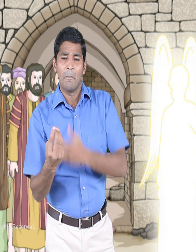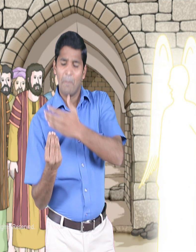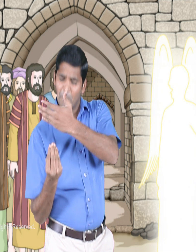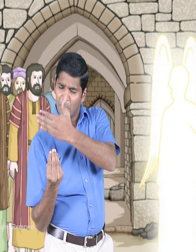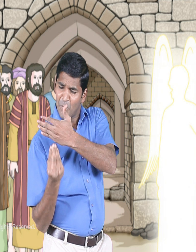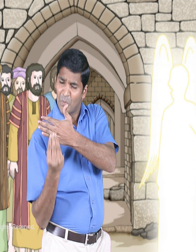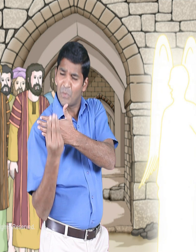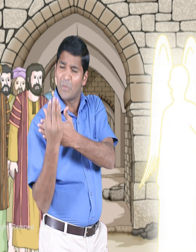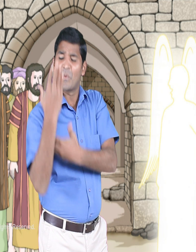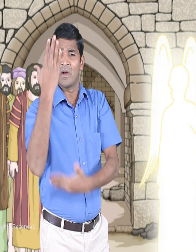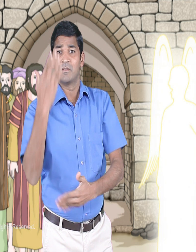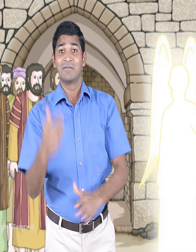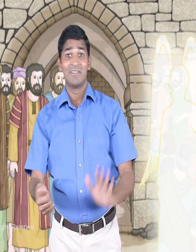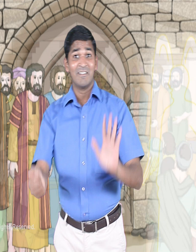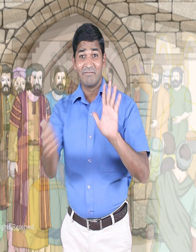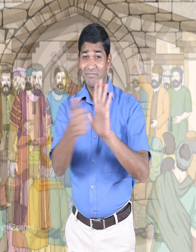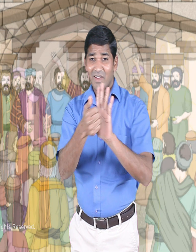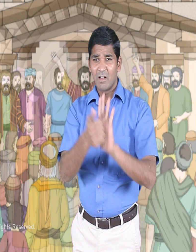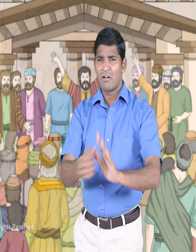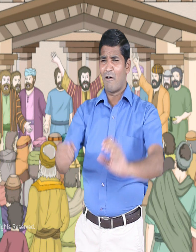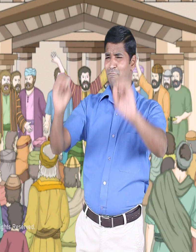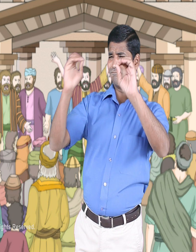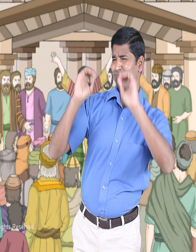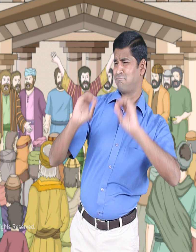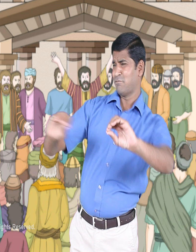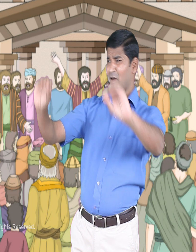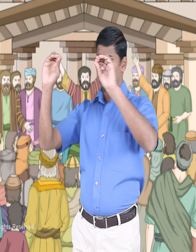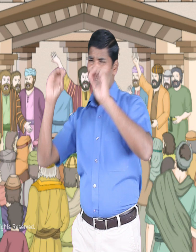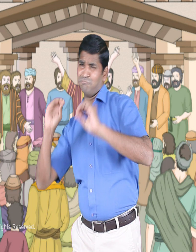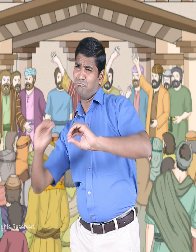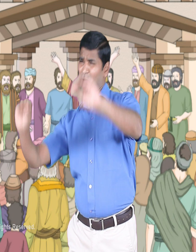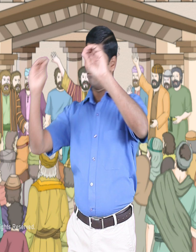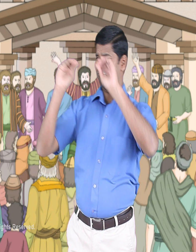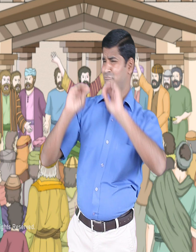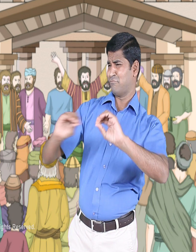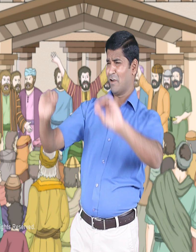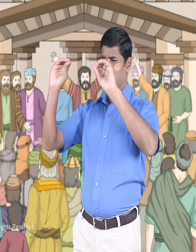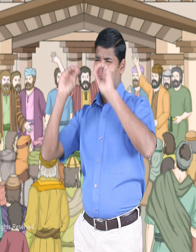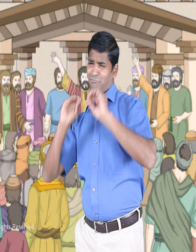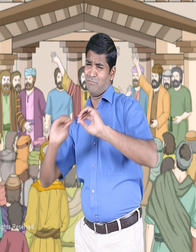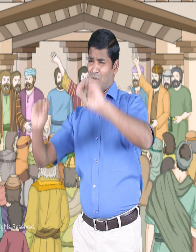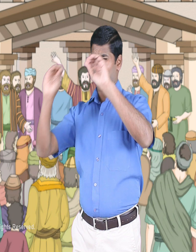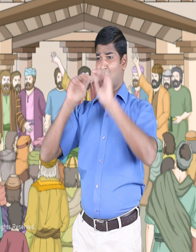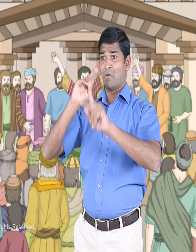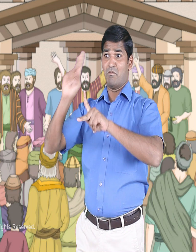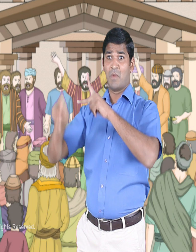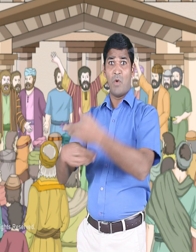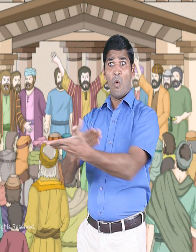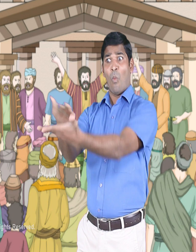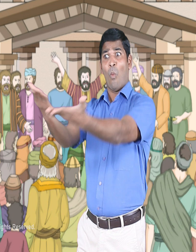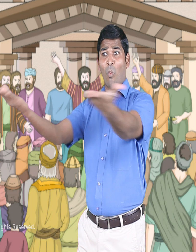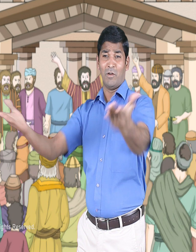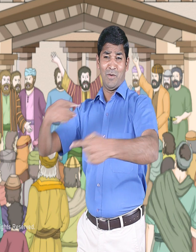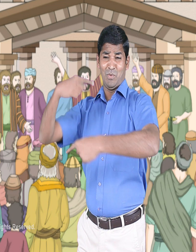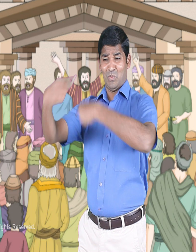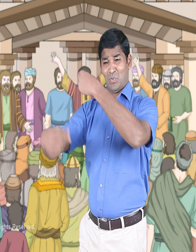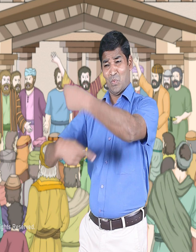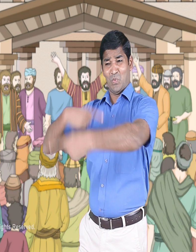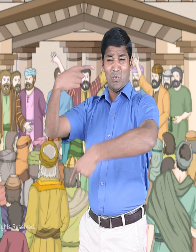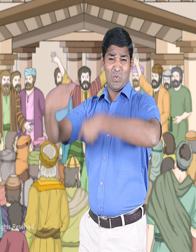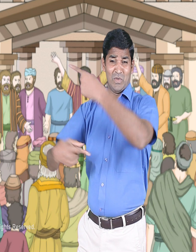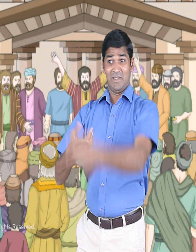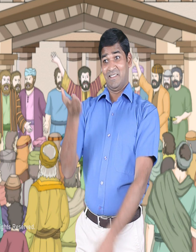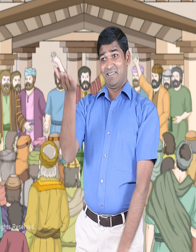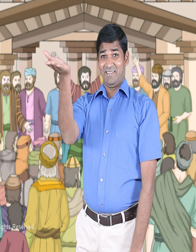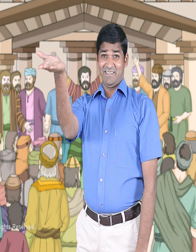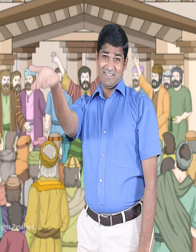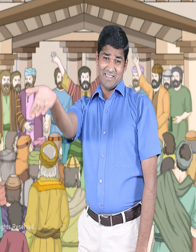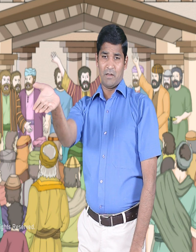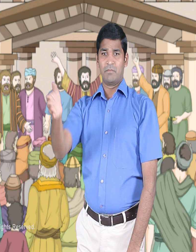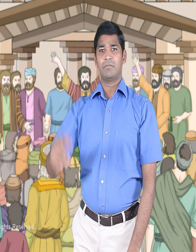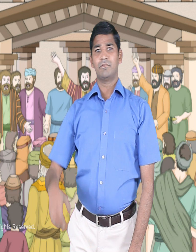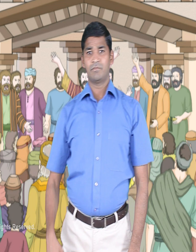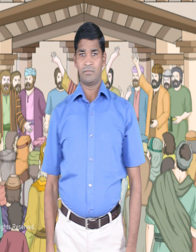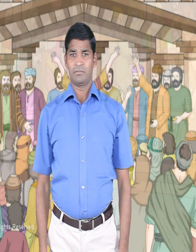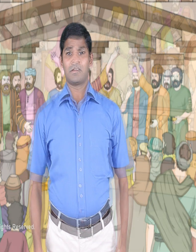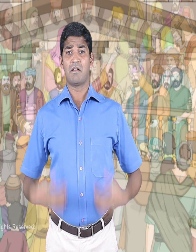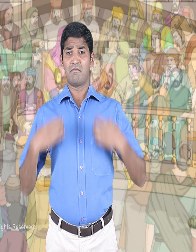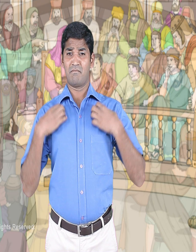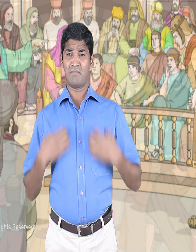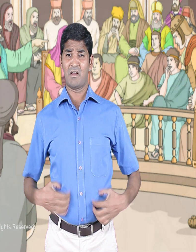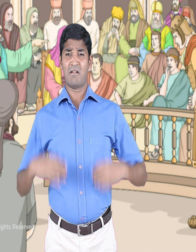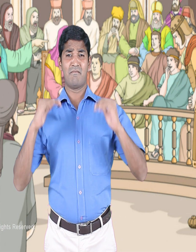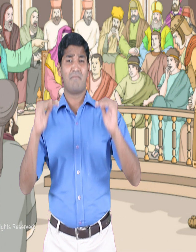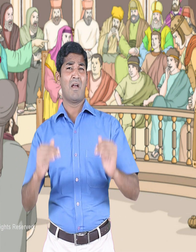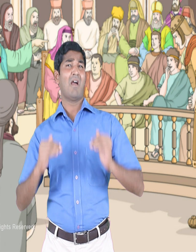At daybreak the apostles entered the temple courts as they had been told and began to teach the people.